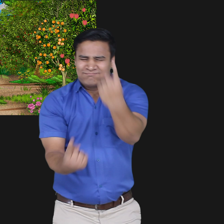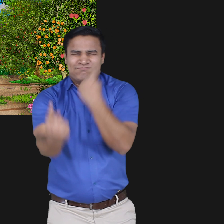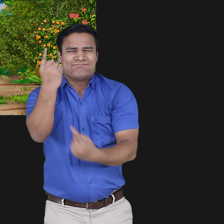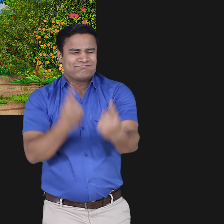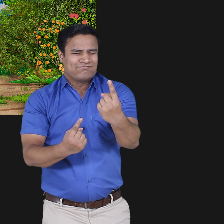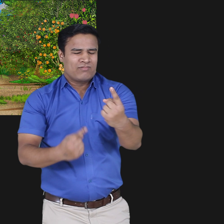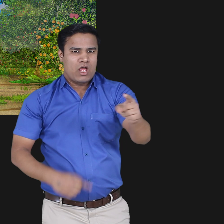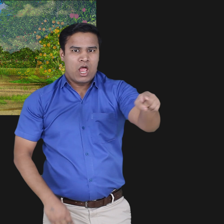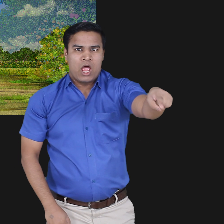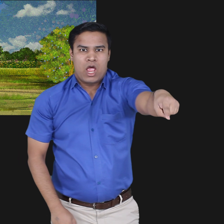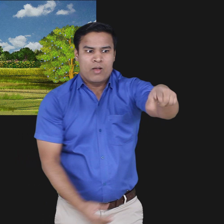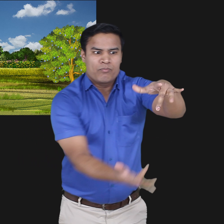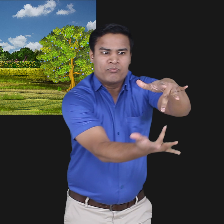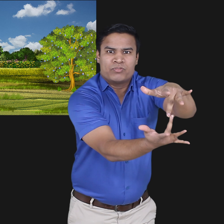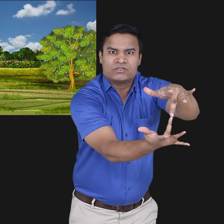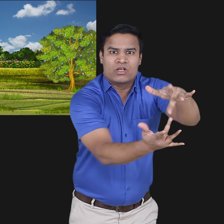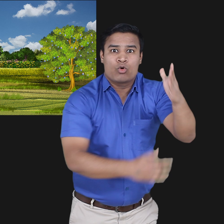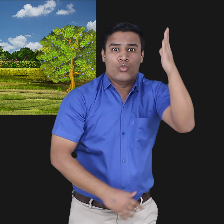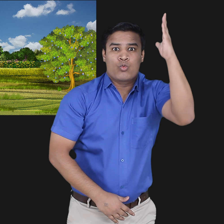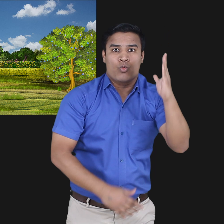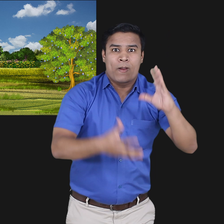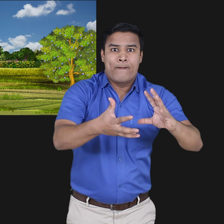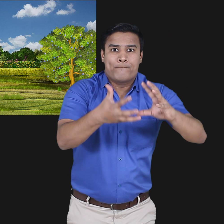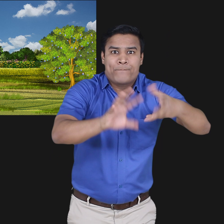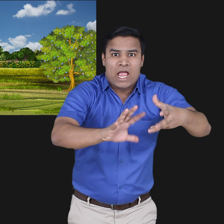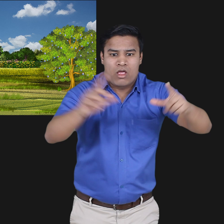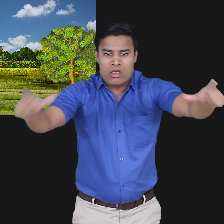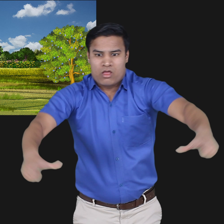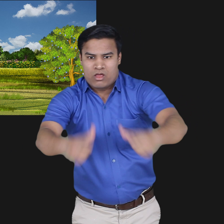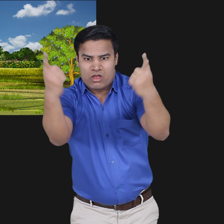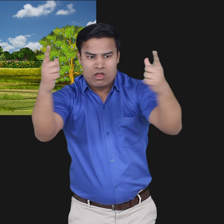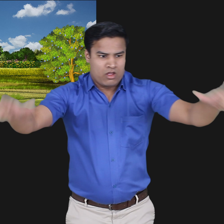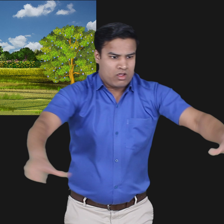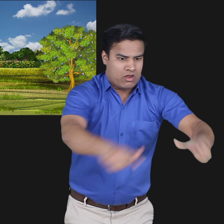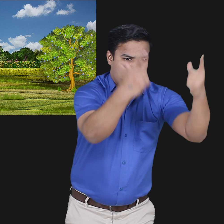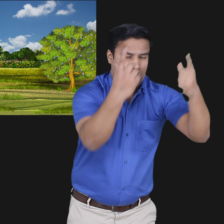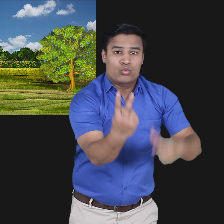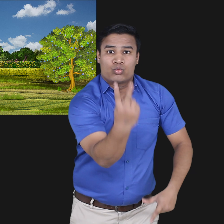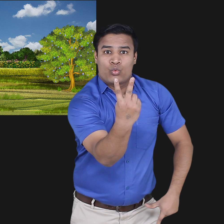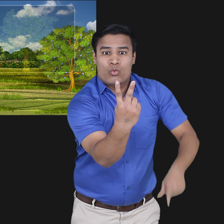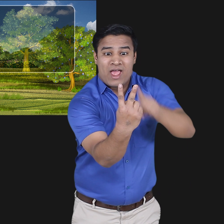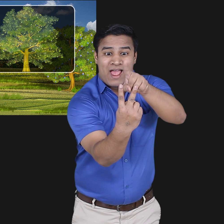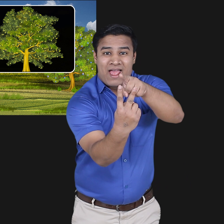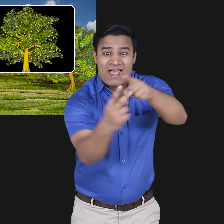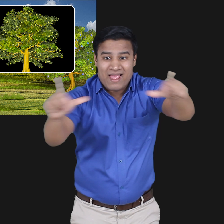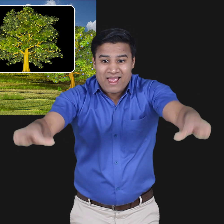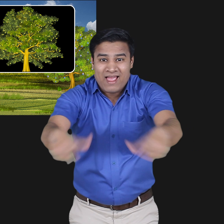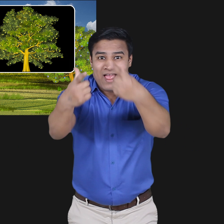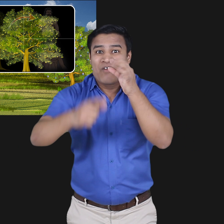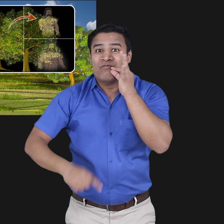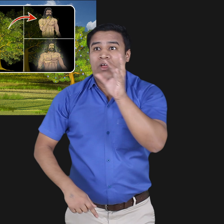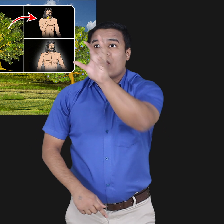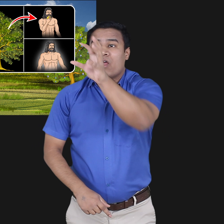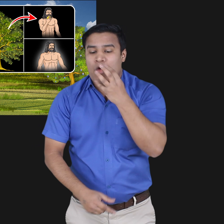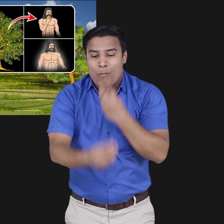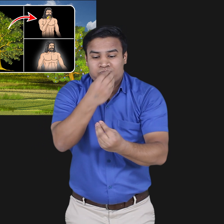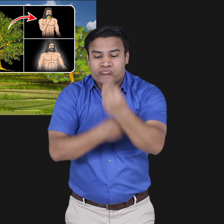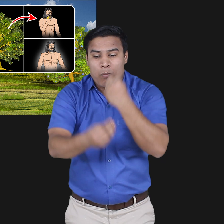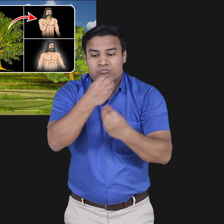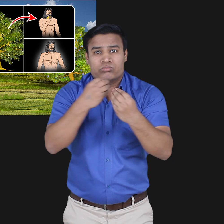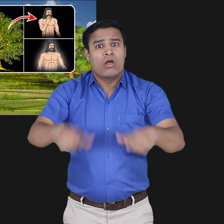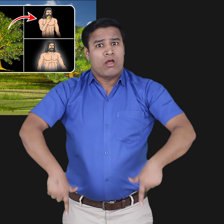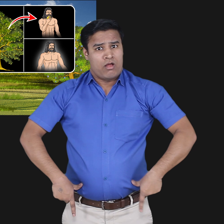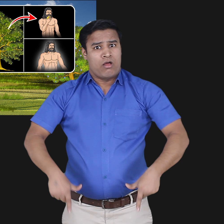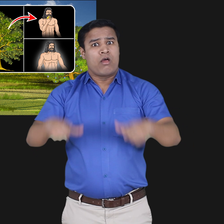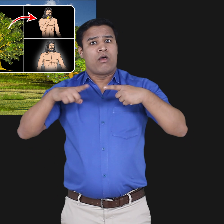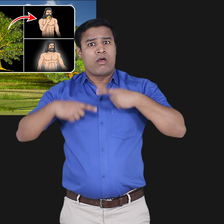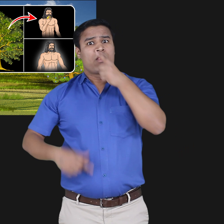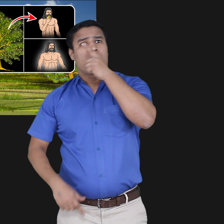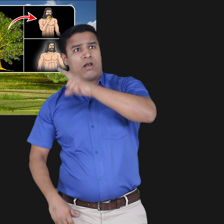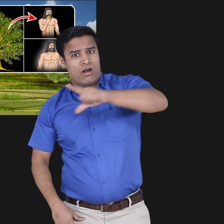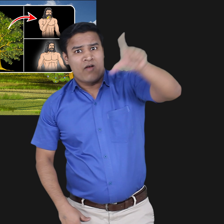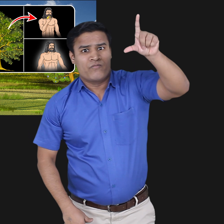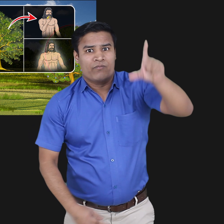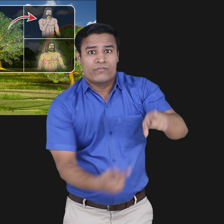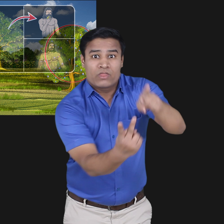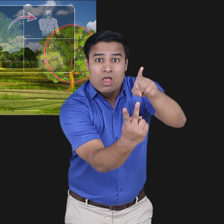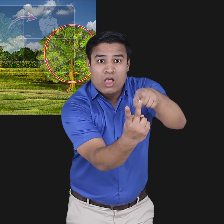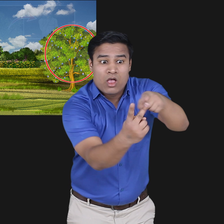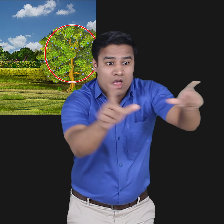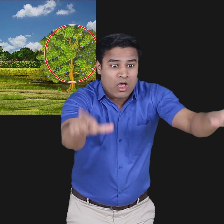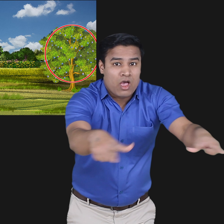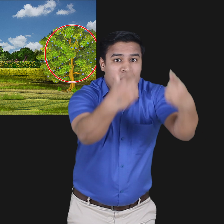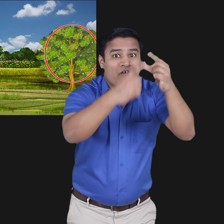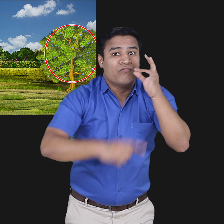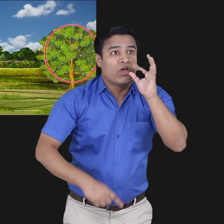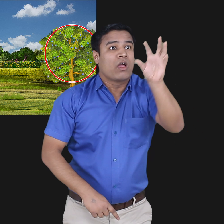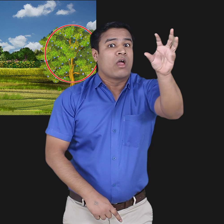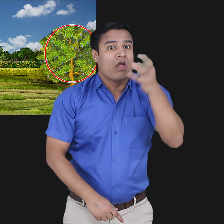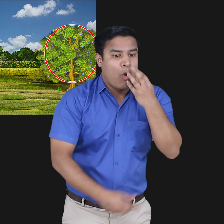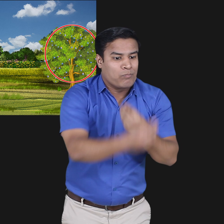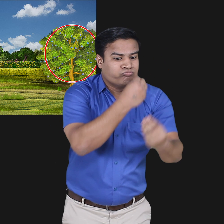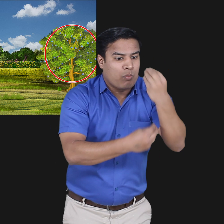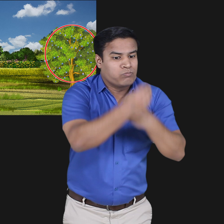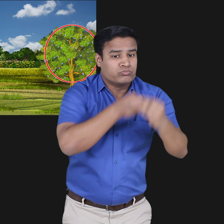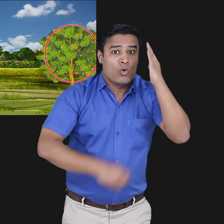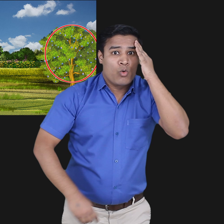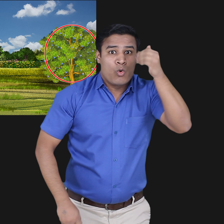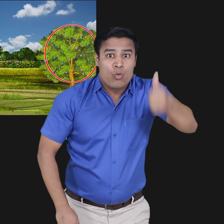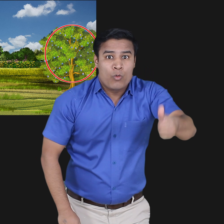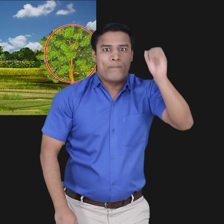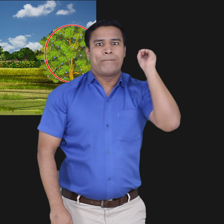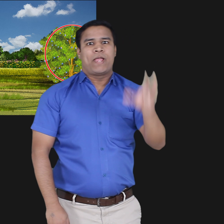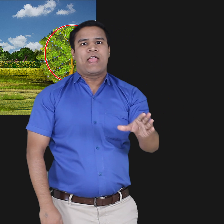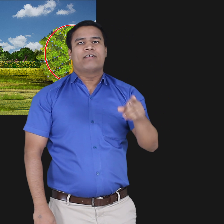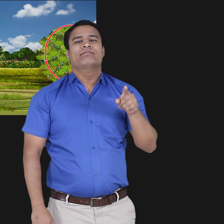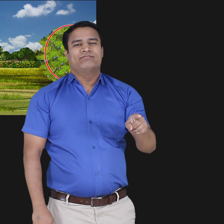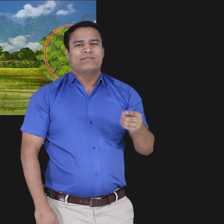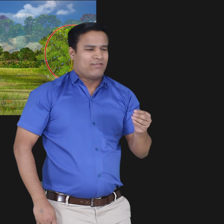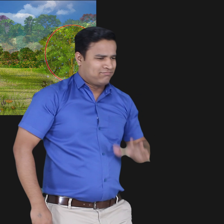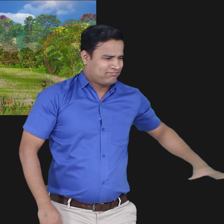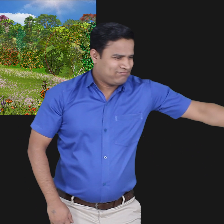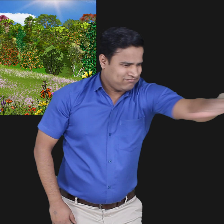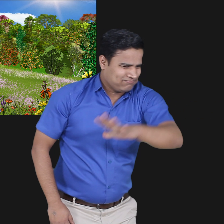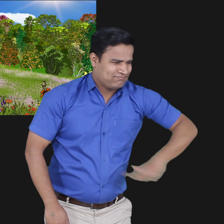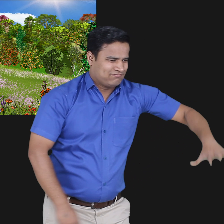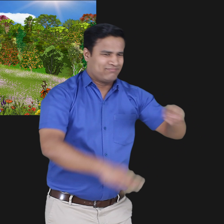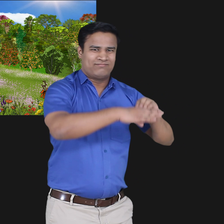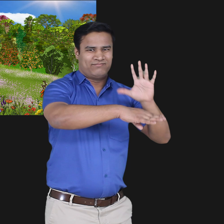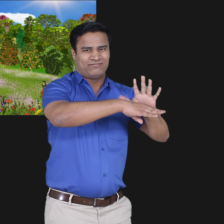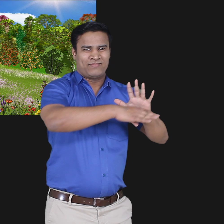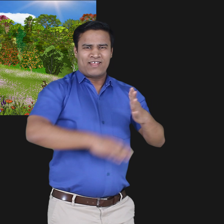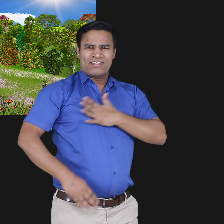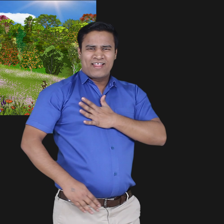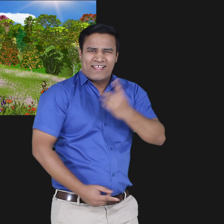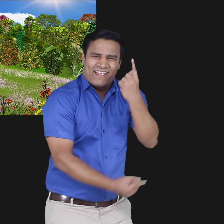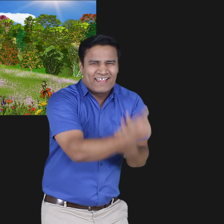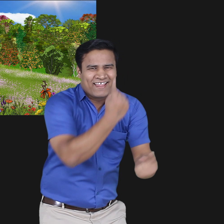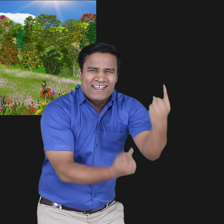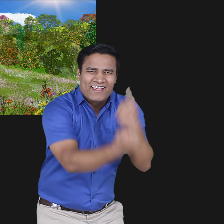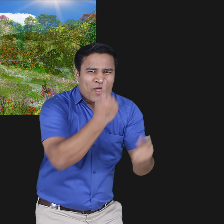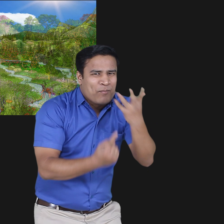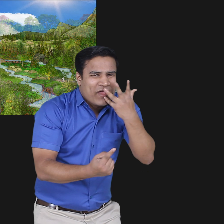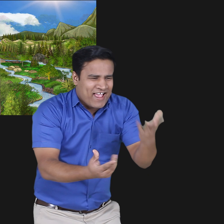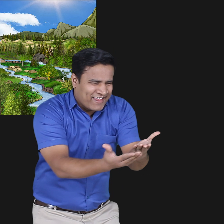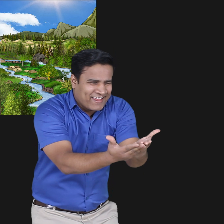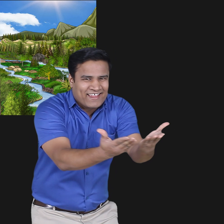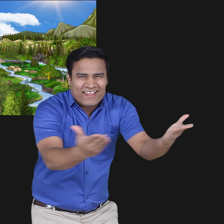And in the middle of the garden were the tree of life and the tree of the knowledge of good and evil.